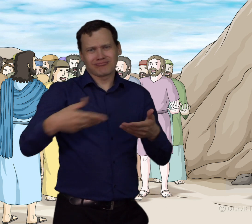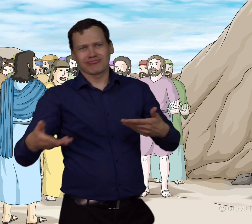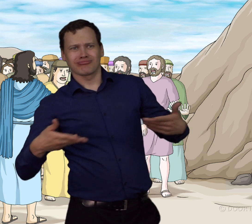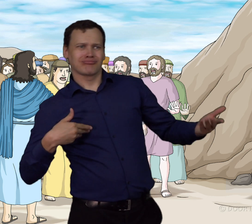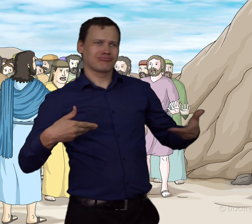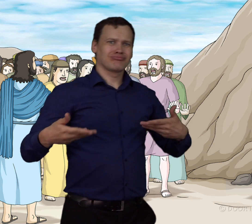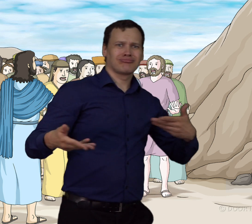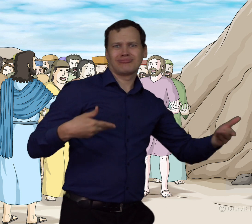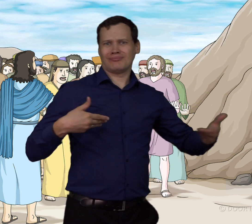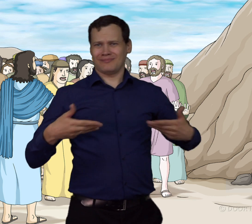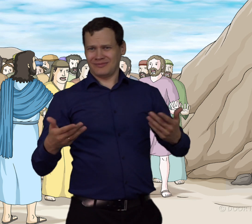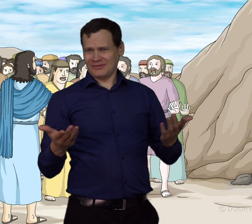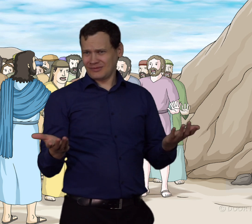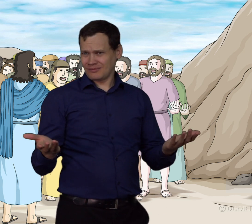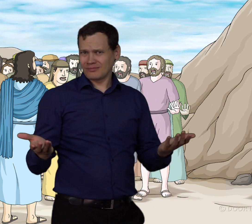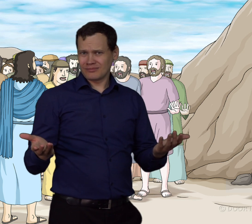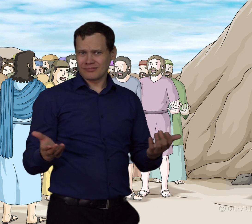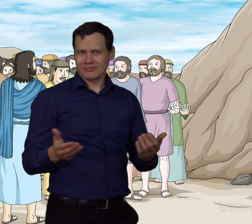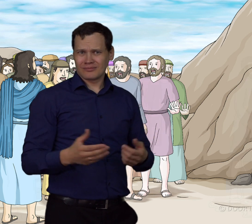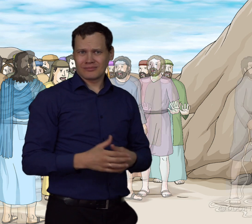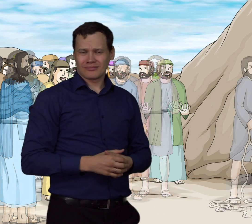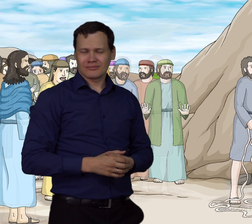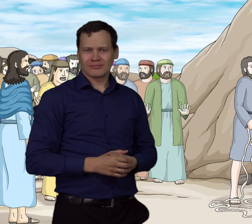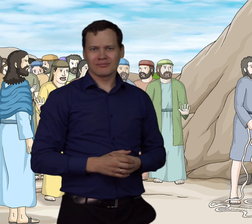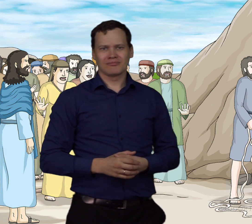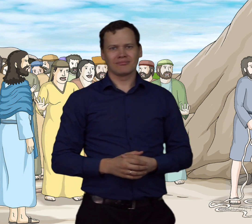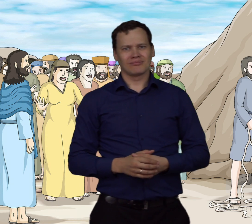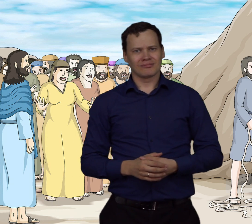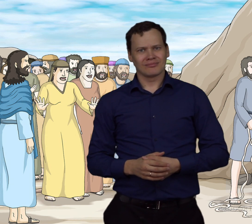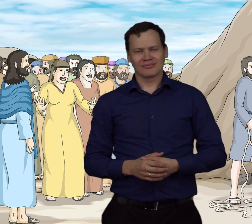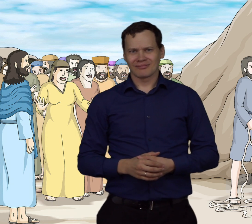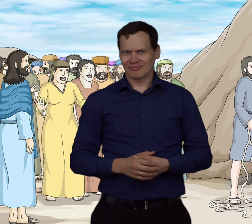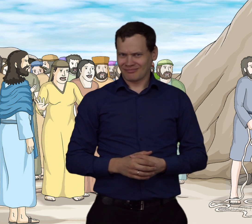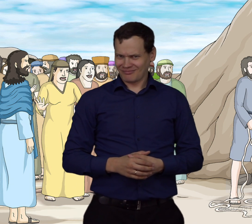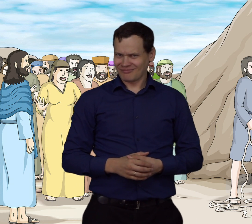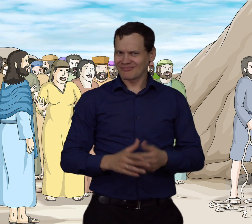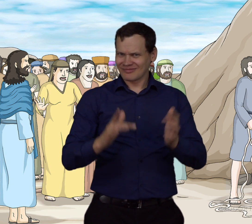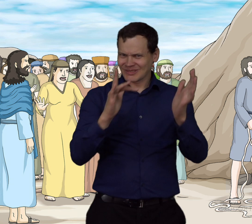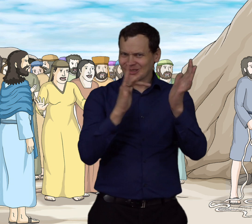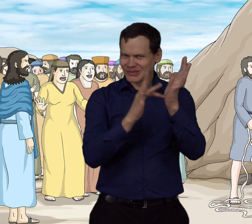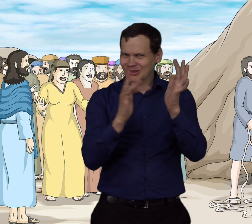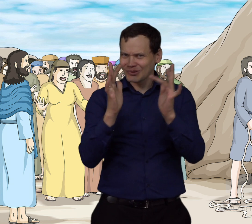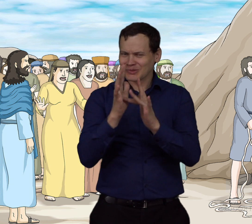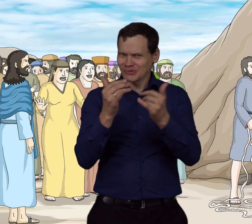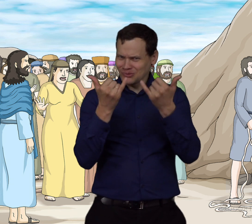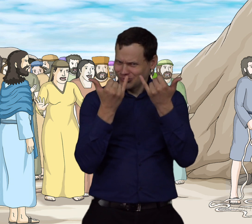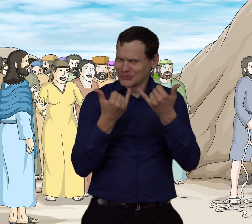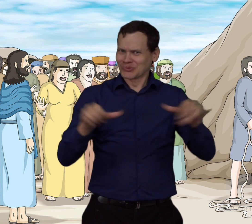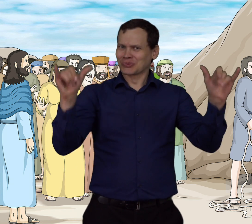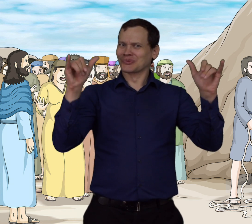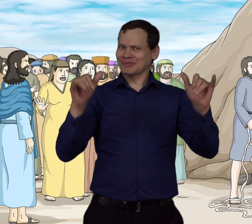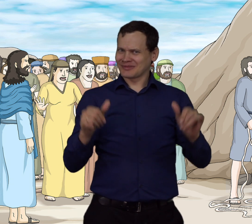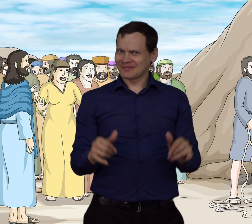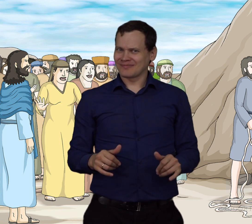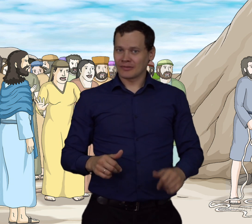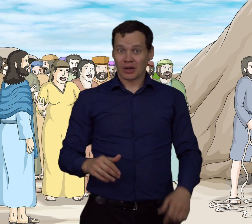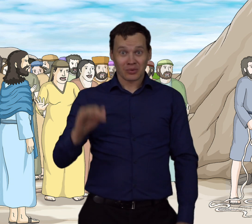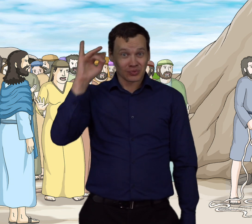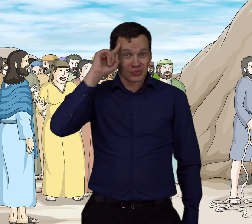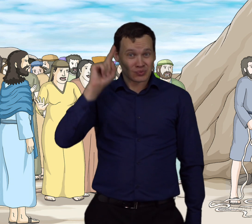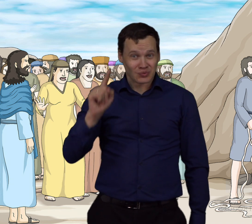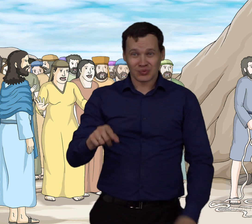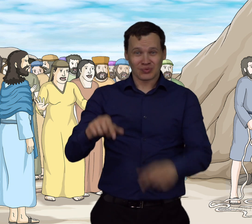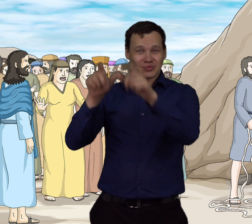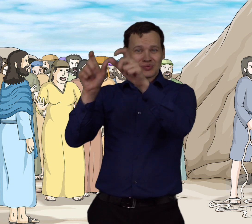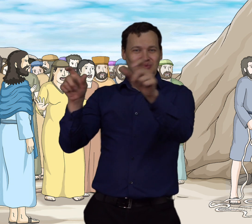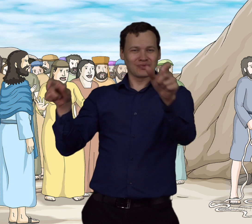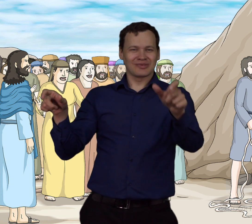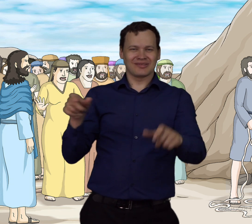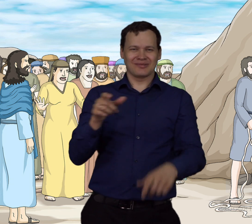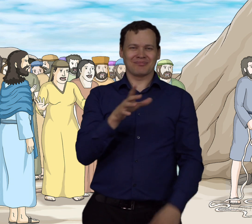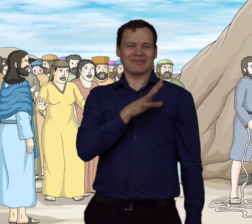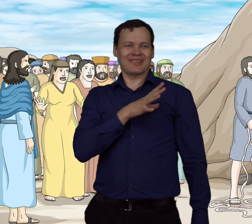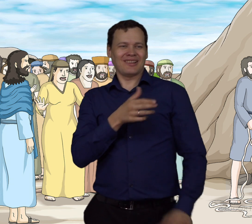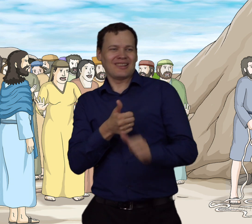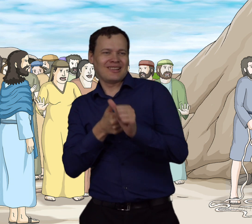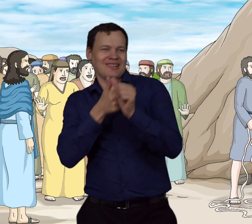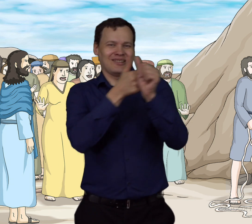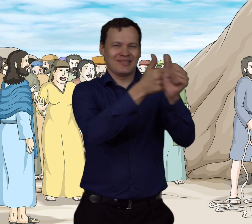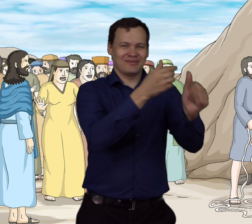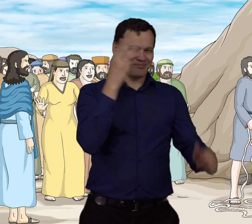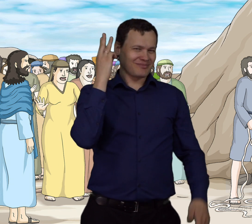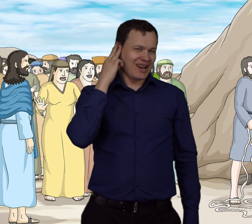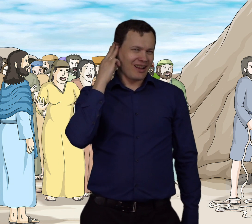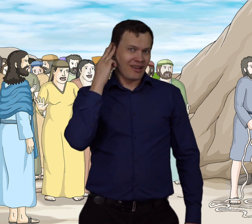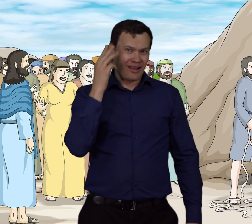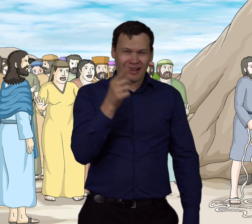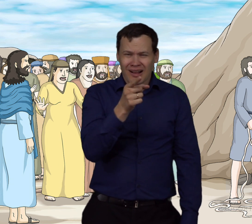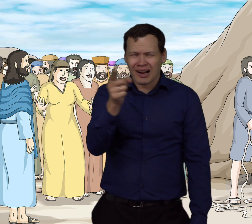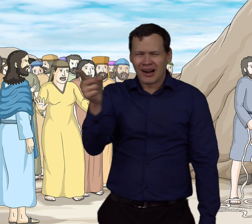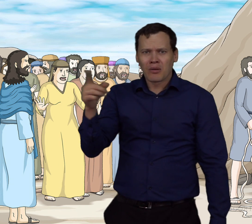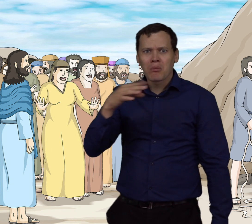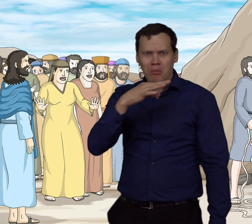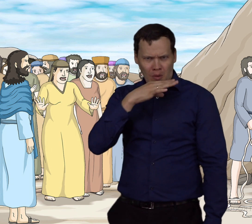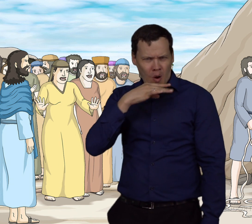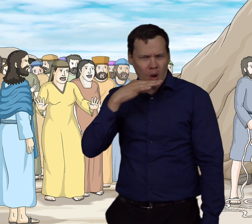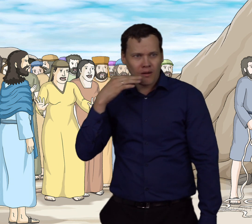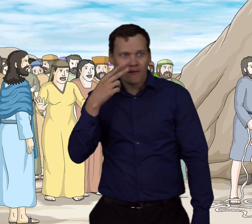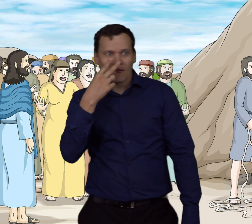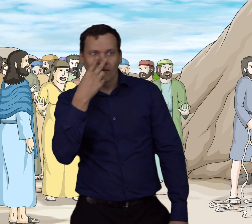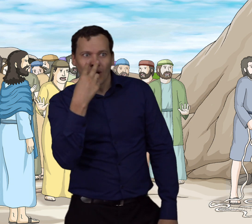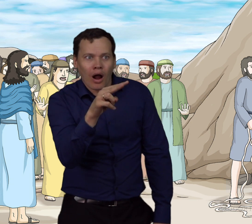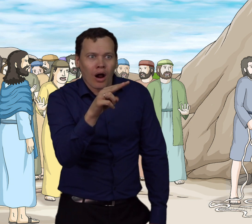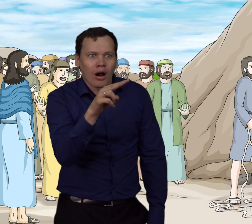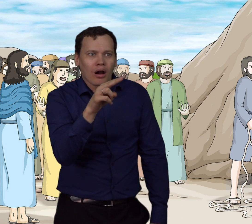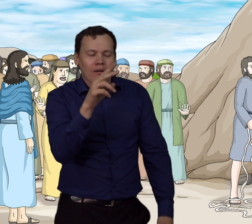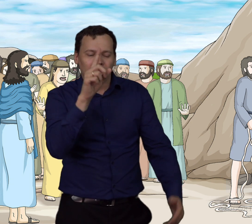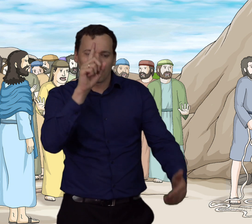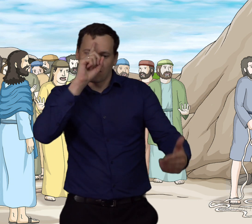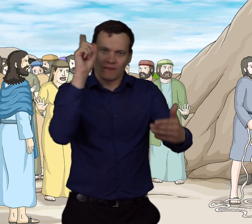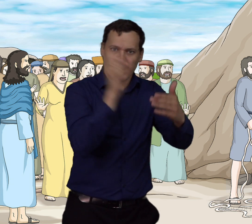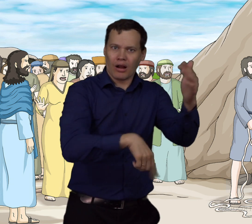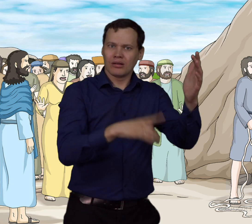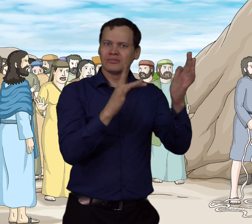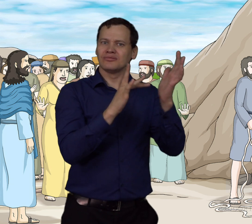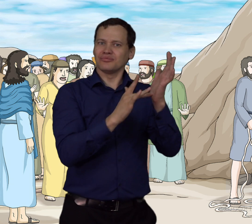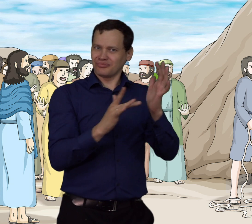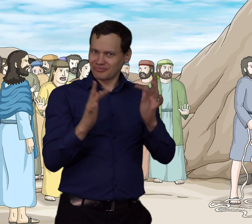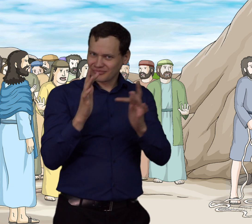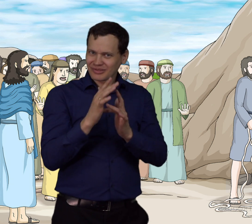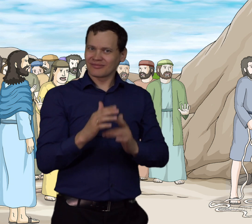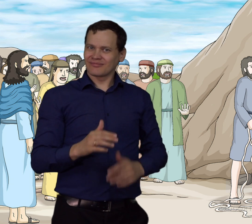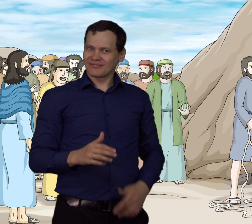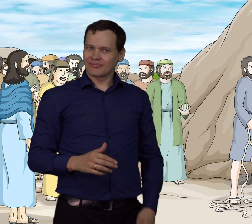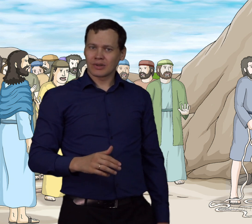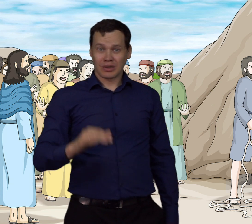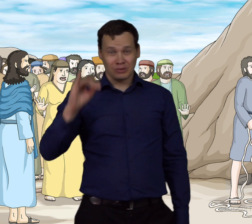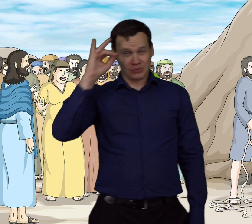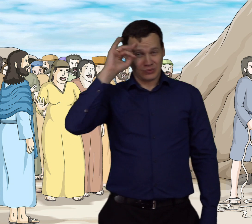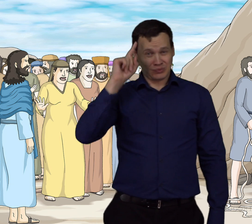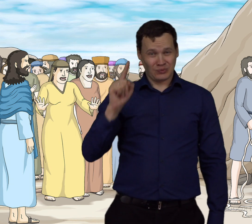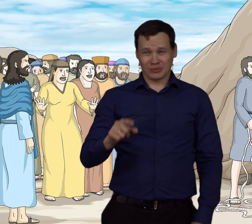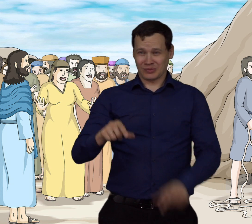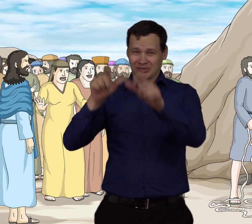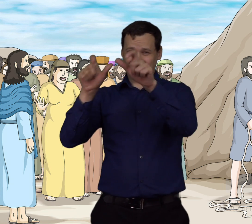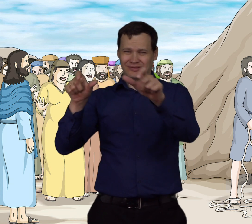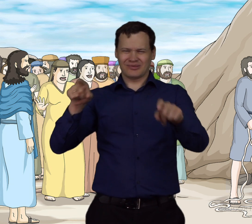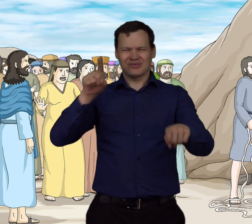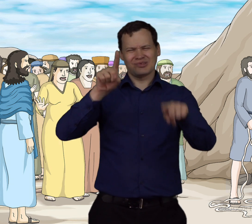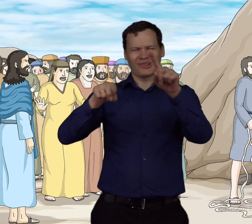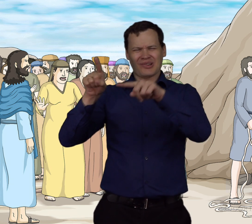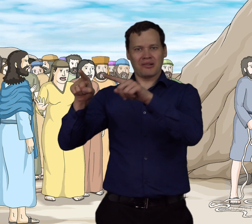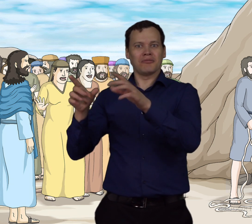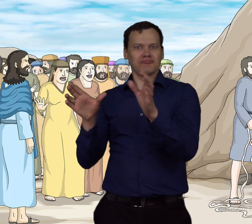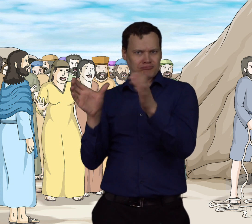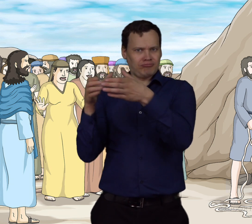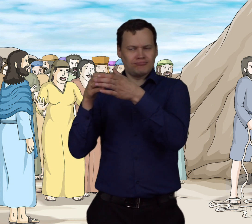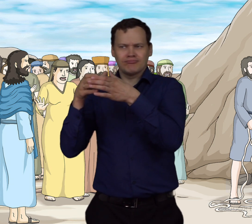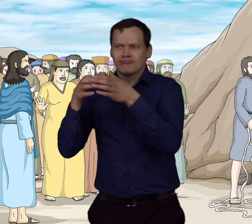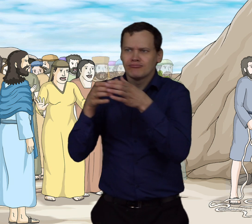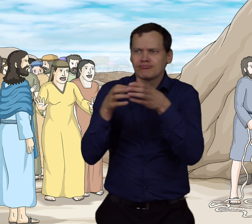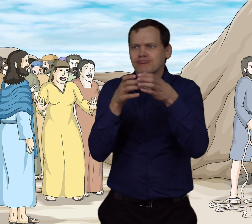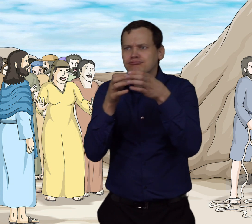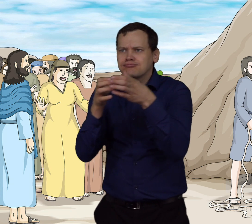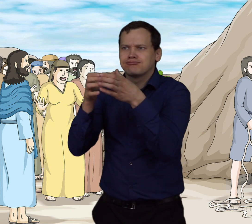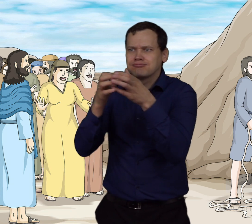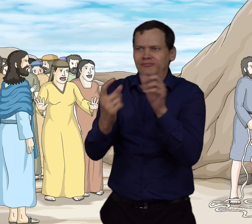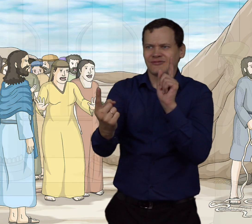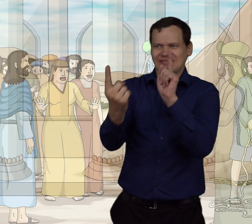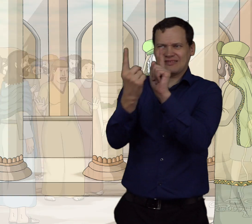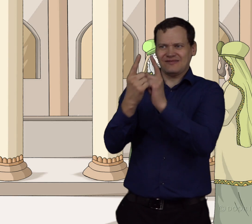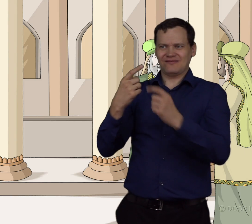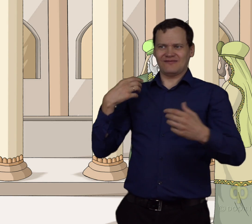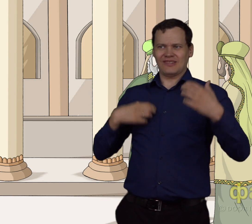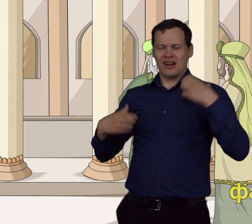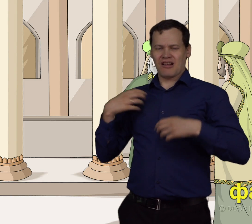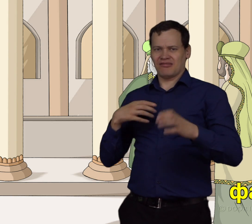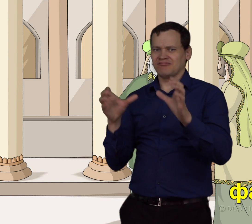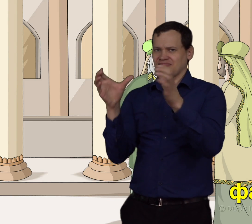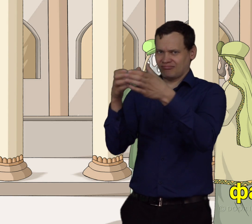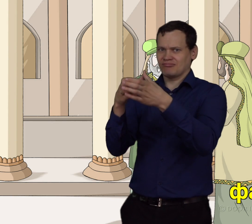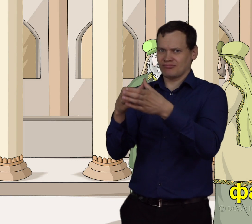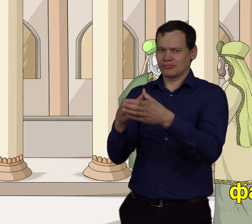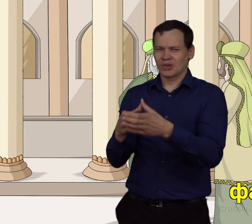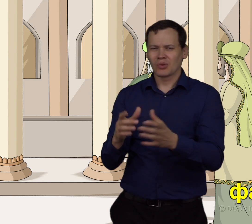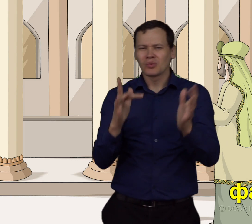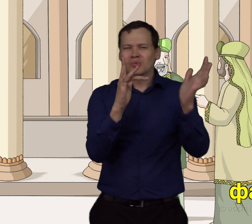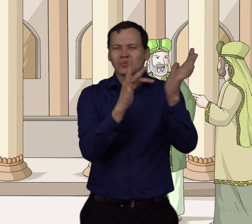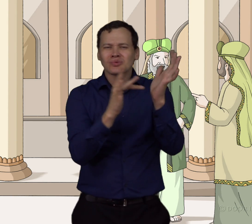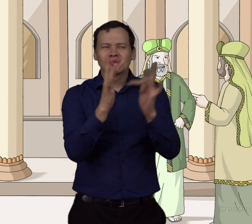“Unwrap him and let him go,” Jesus told them. Therefore many of the Jews who had come to Mary, and had seen what Jesus did, believed in Him.